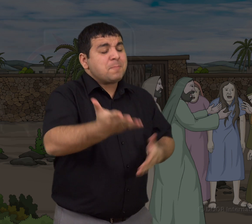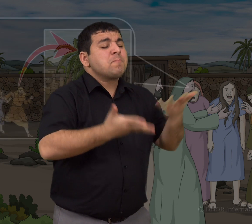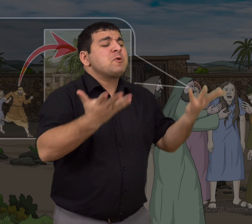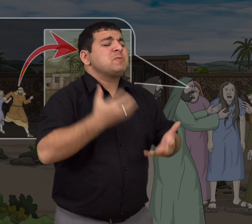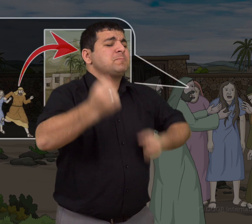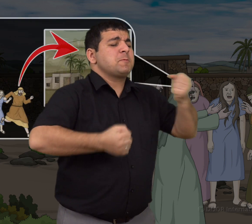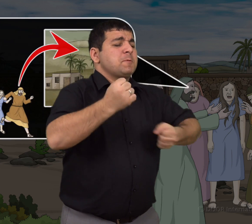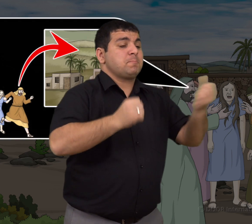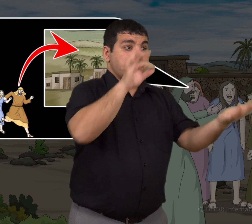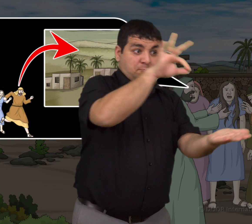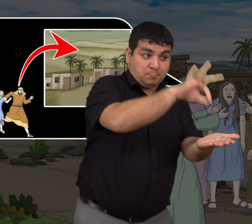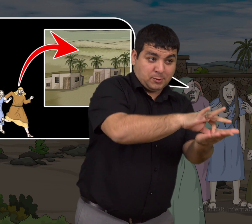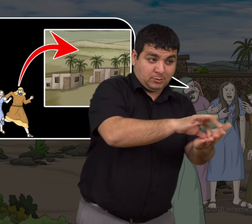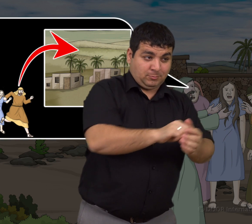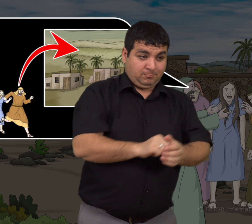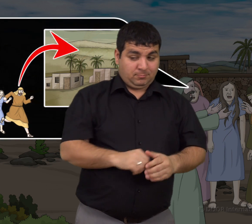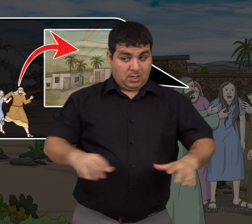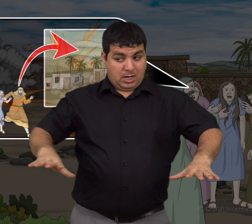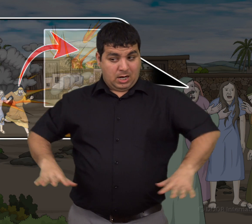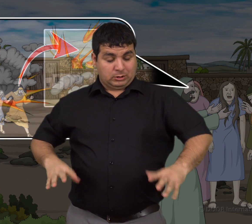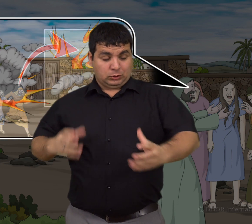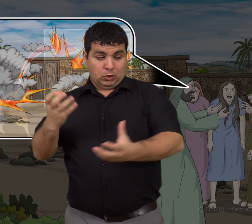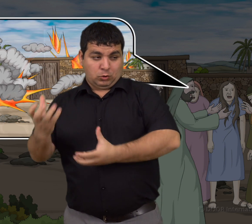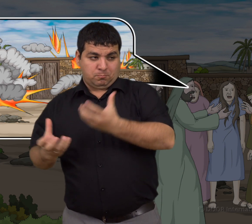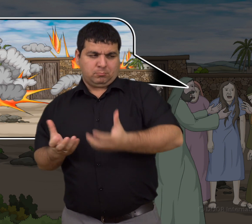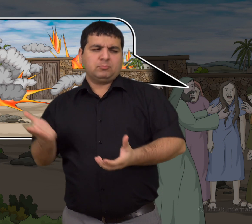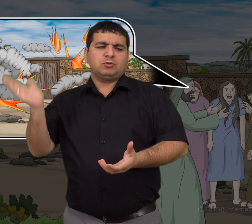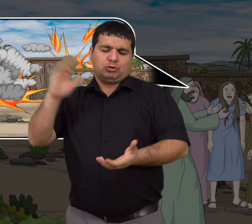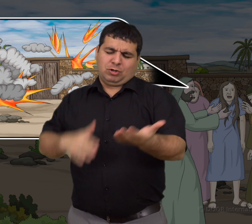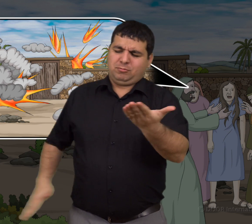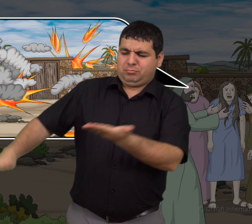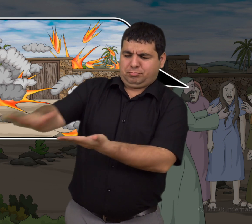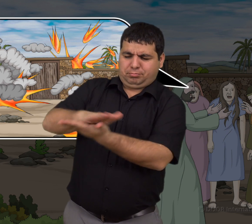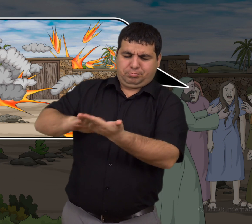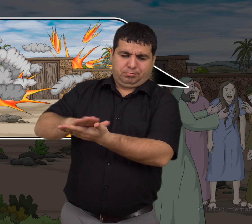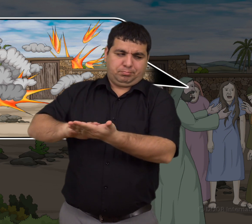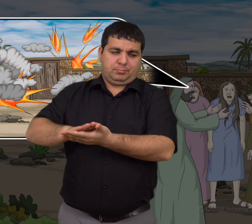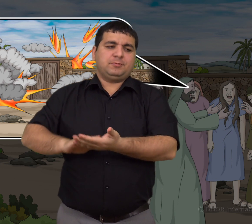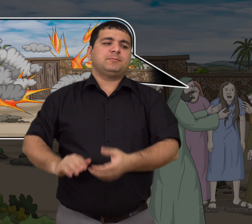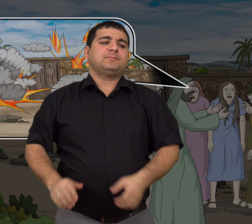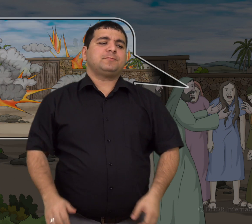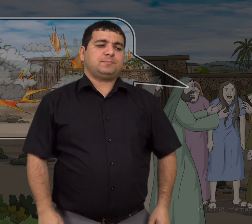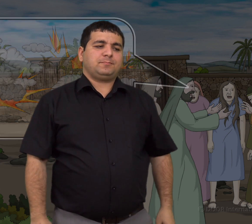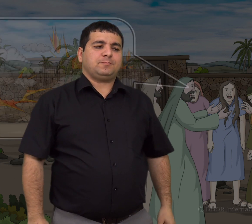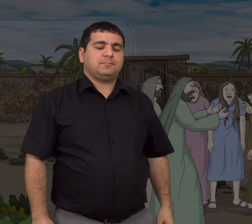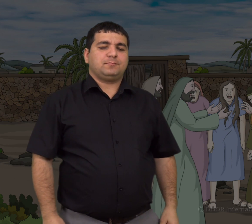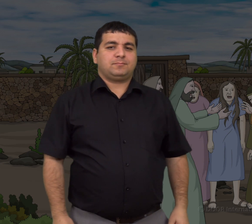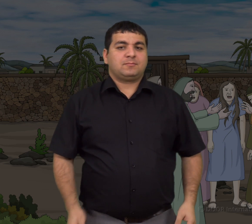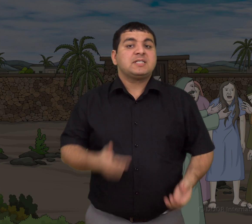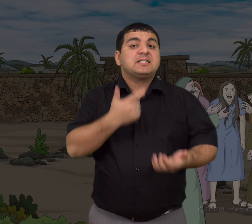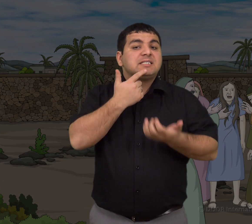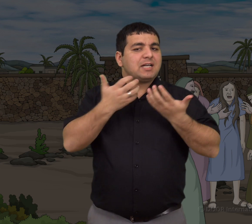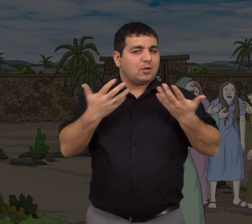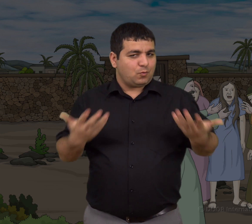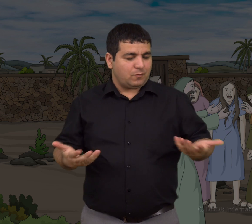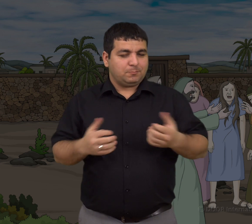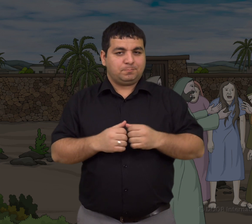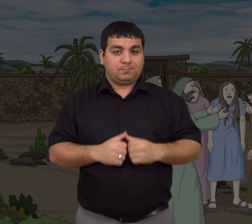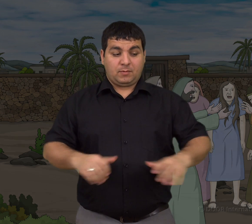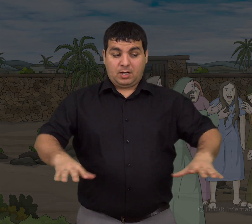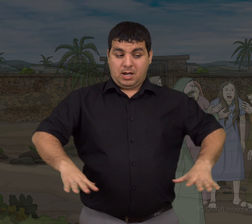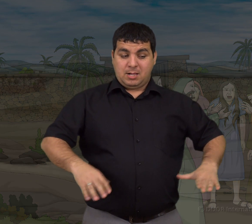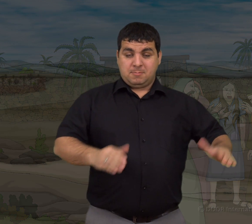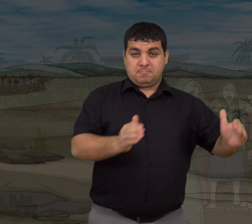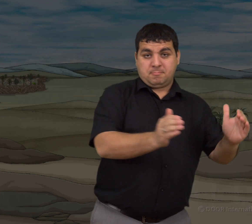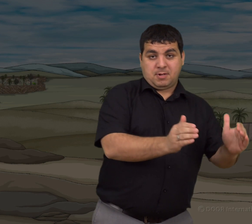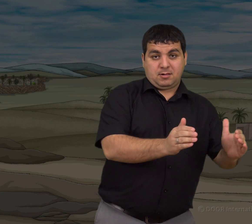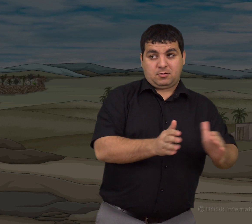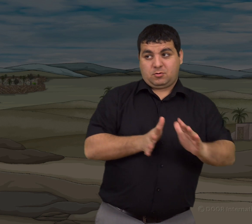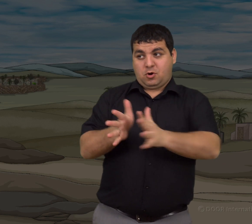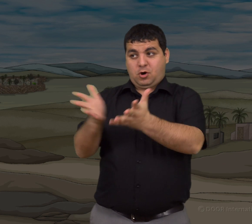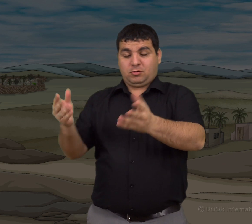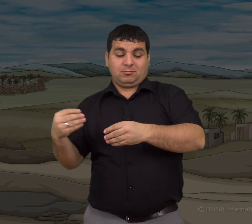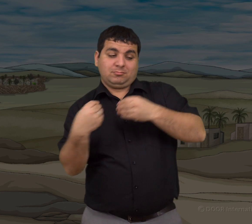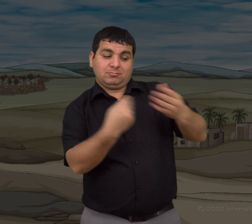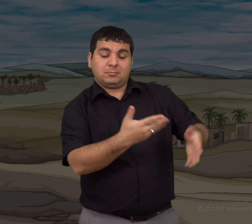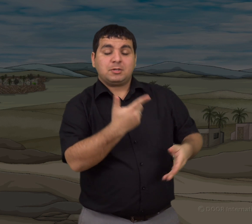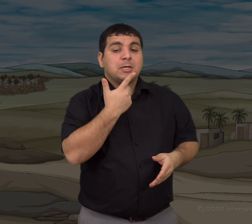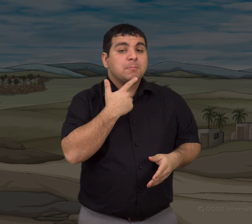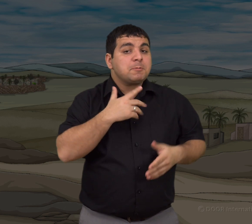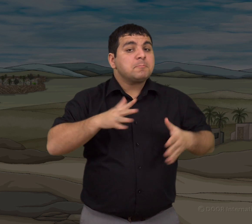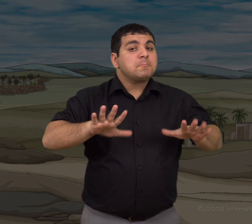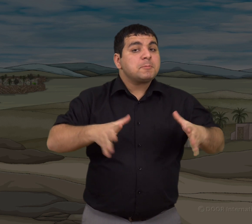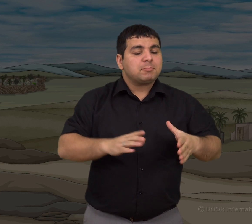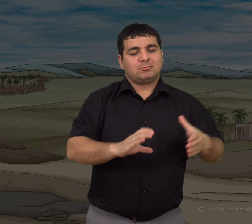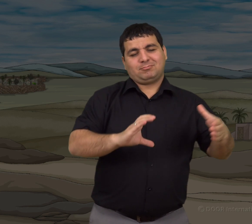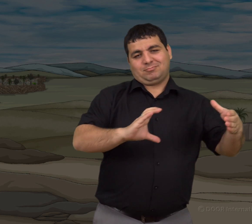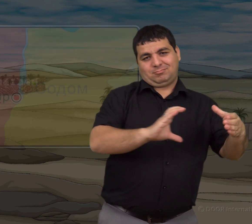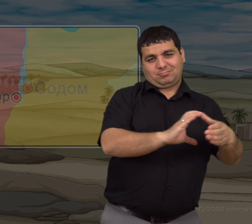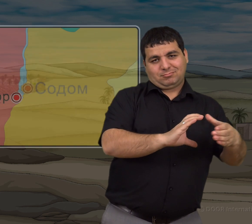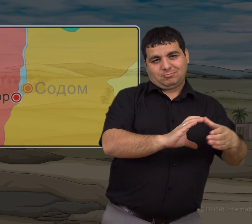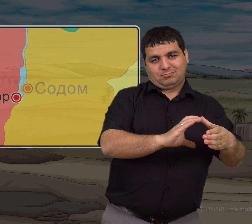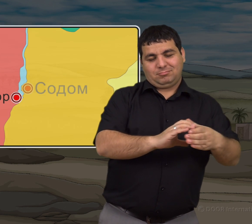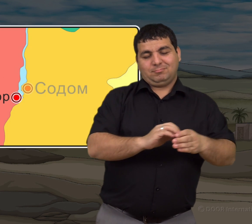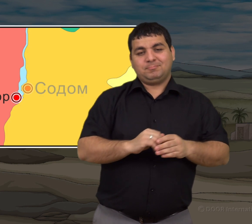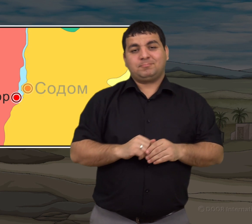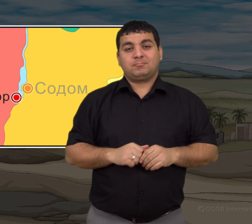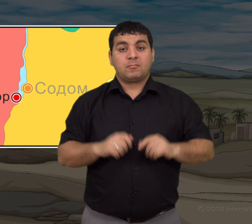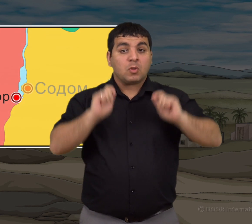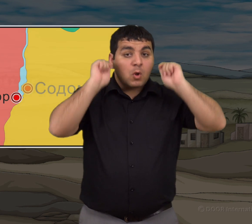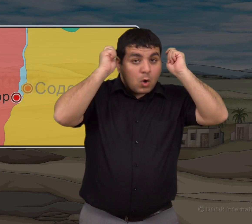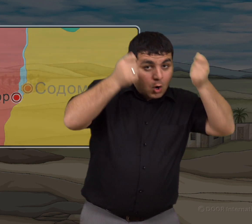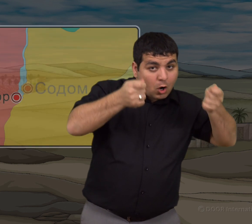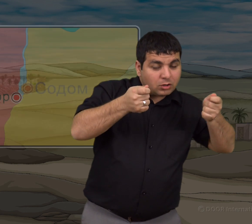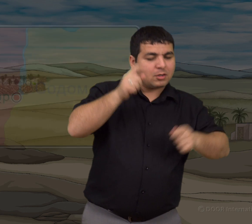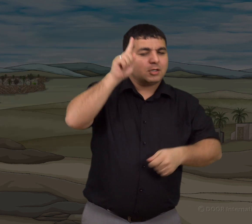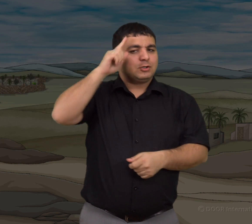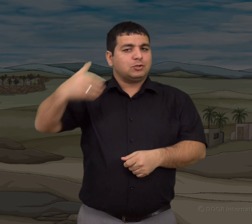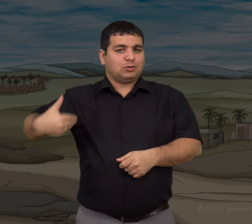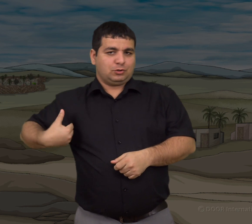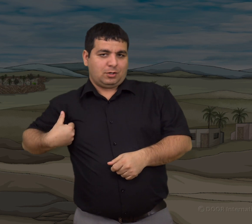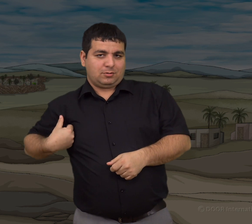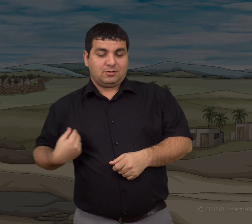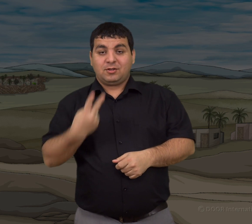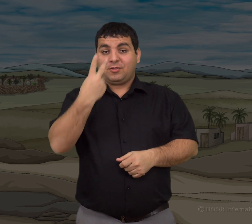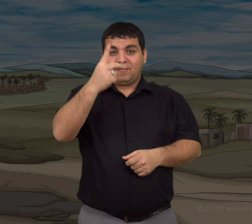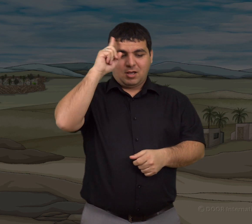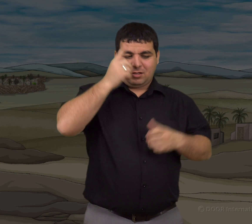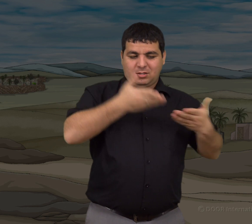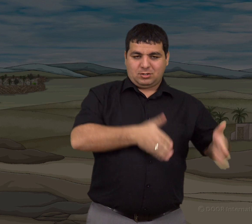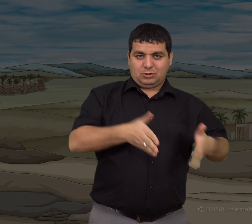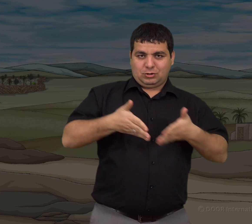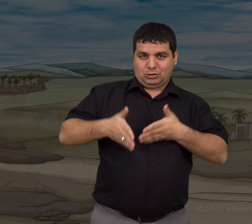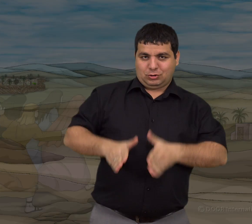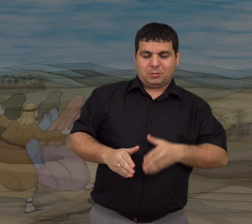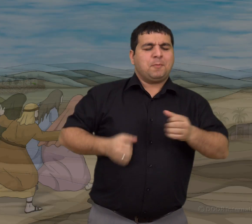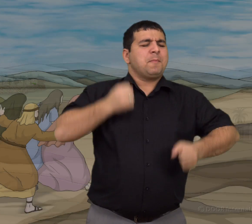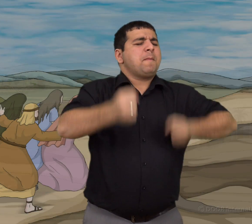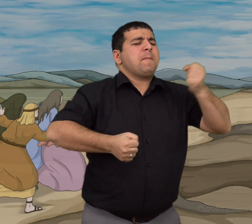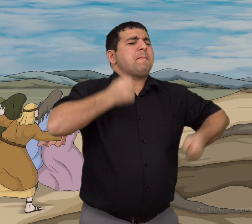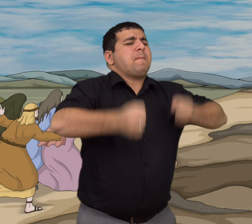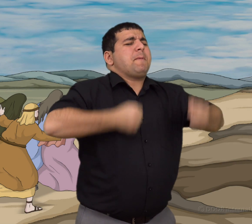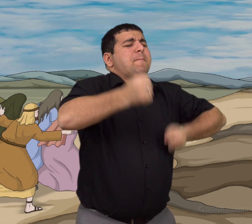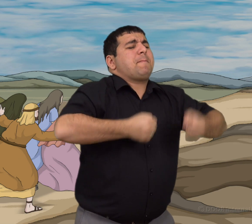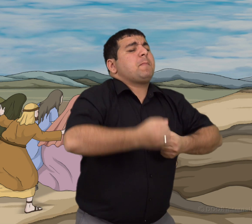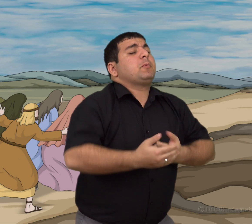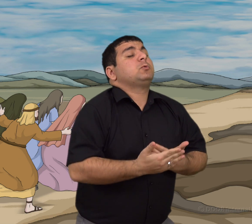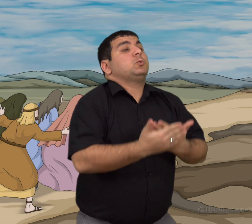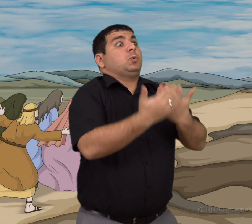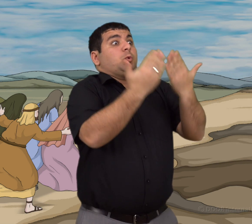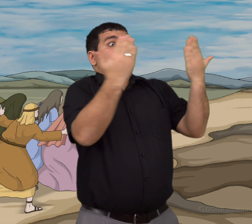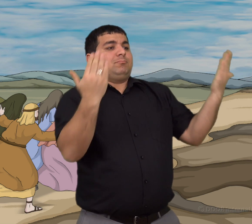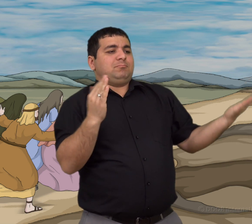“Very well,” he answered, “I will grant this request as well, and will not demolish the town you indicate. Hurry! Run there quickly, for I cannot do anything until you reach it.” That is why the town was called Zoar.